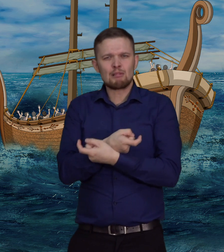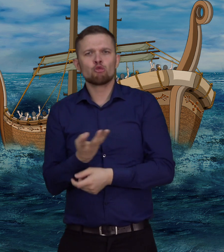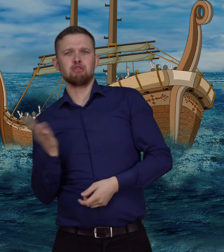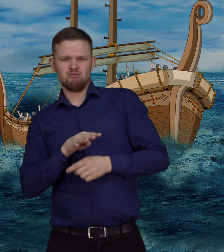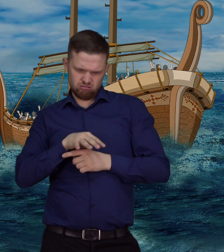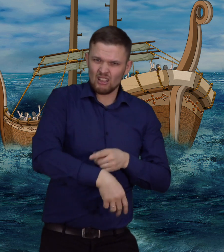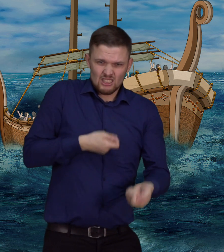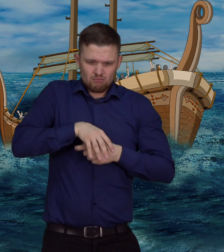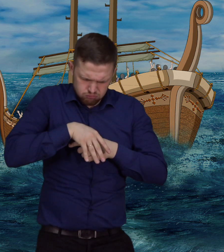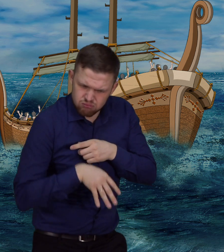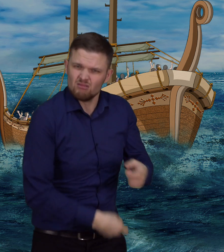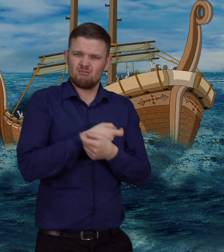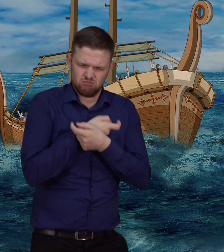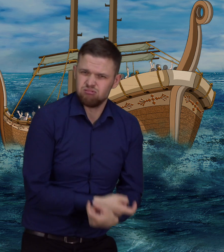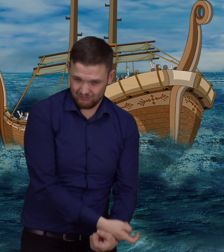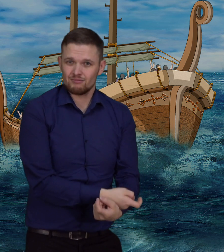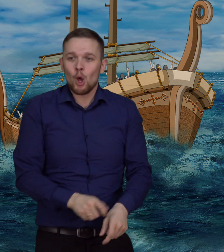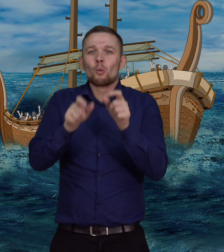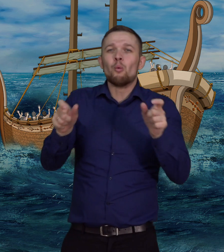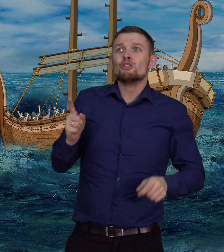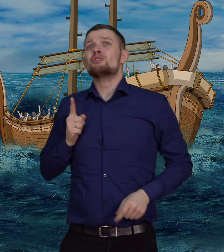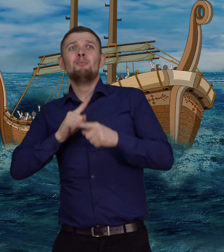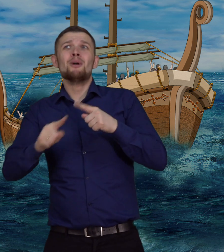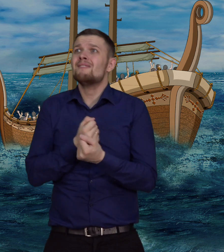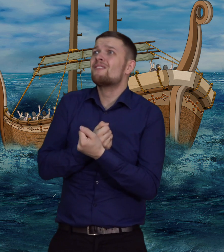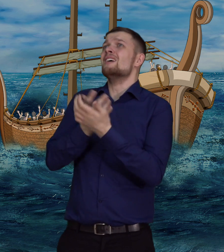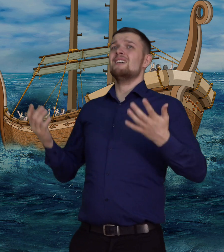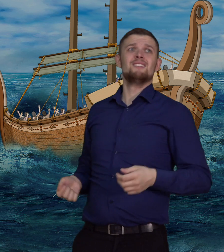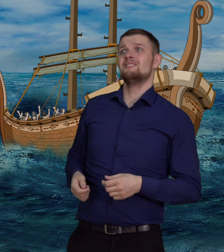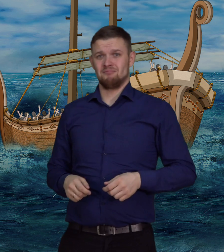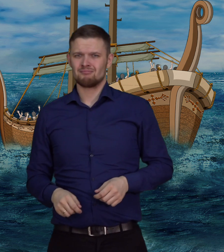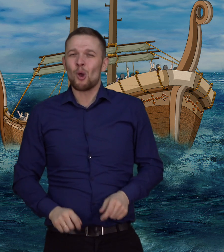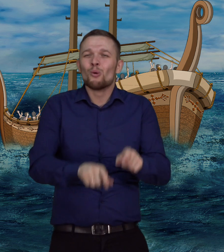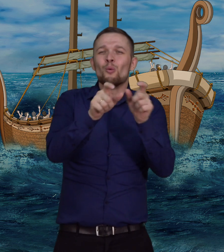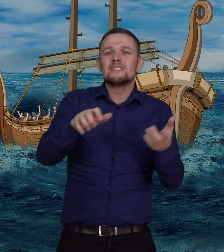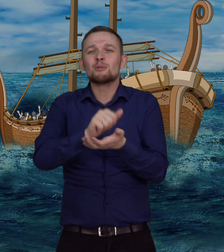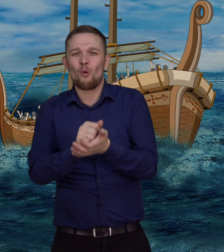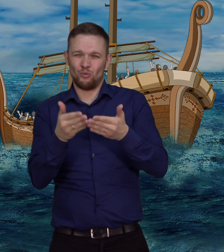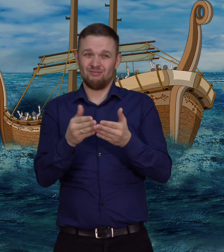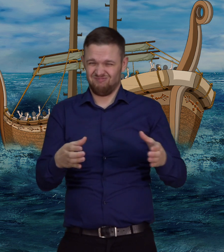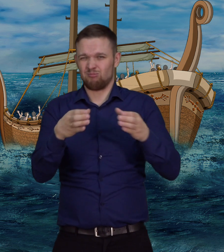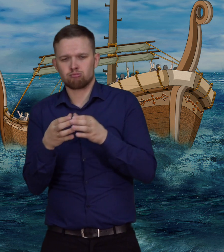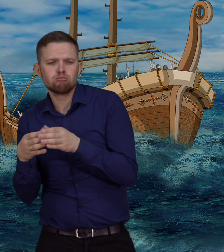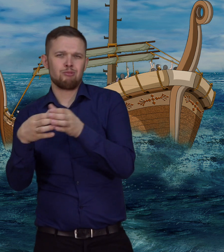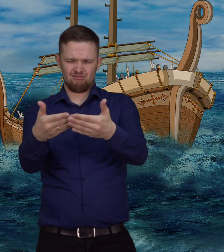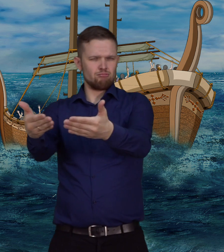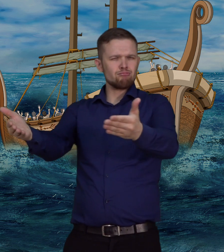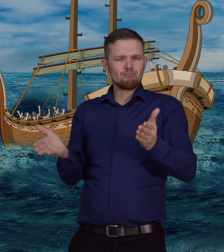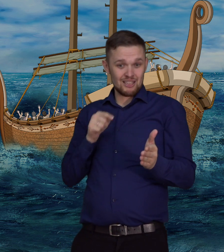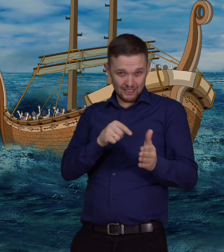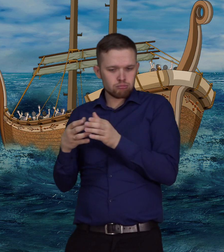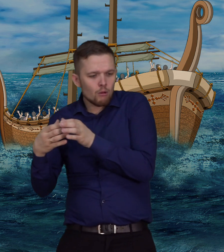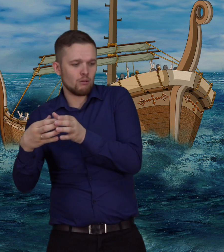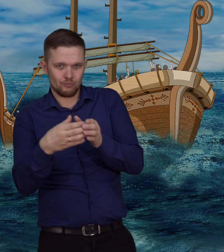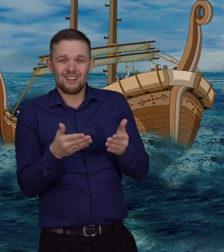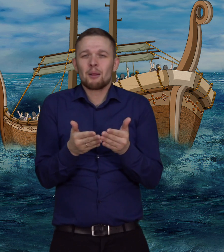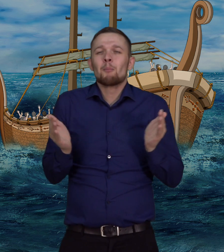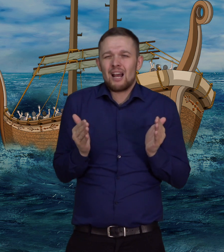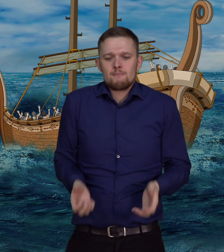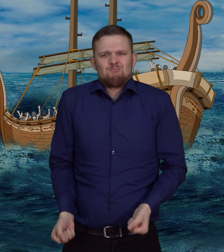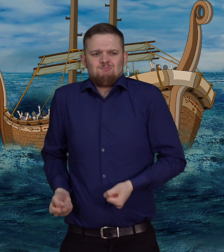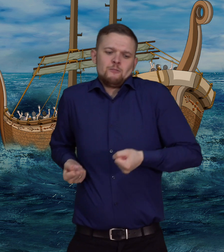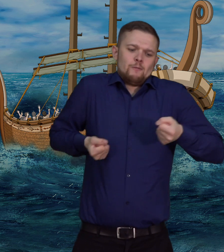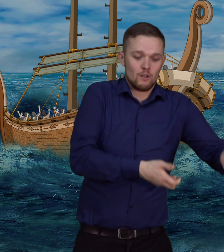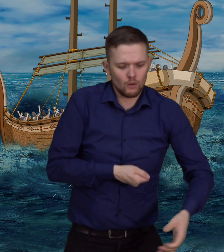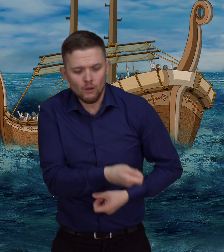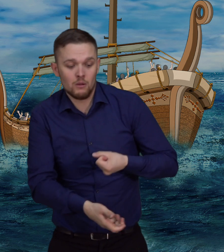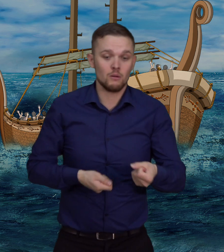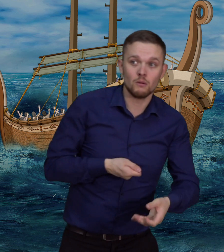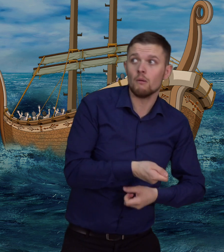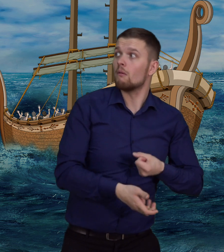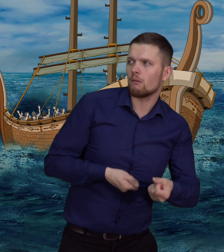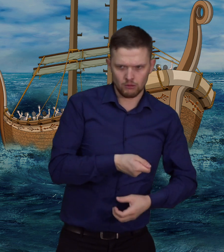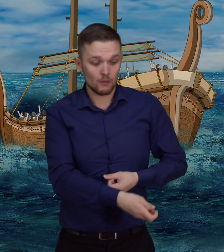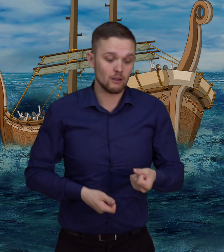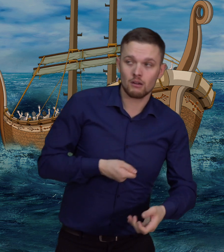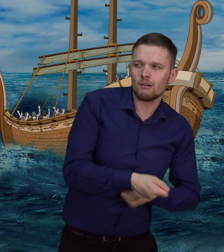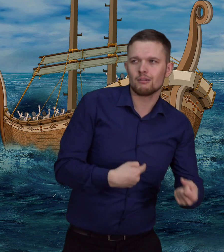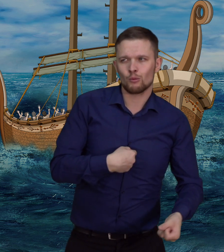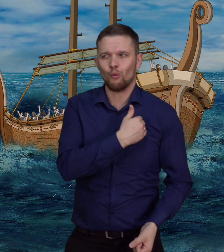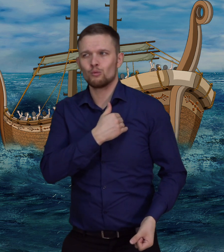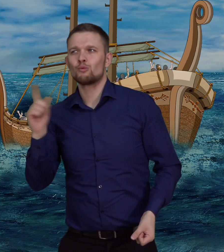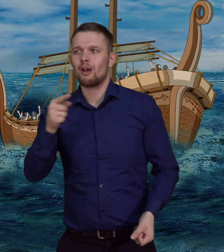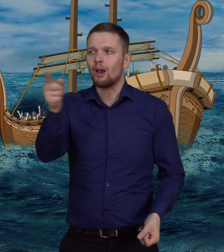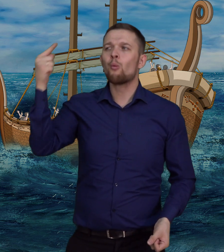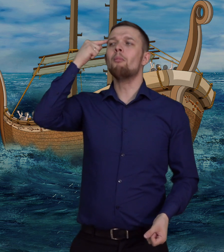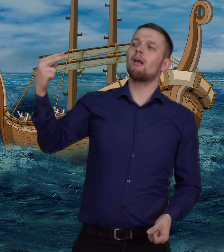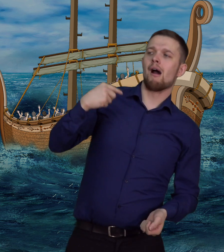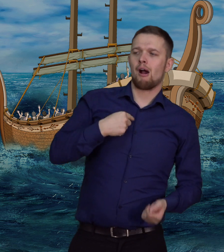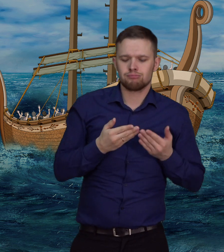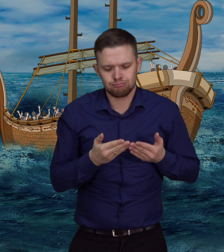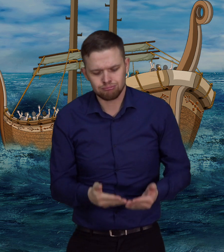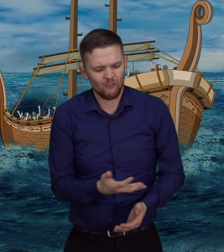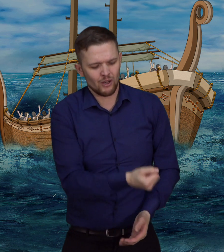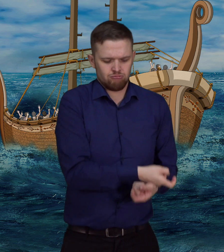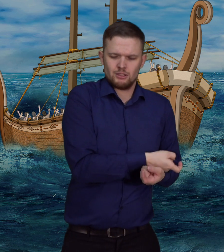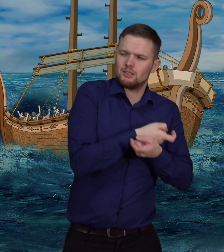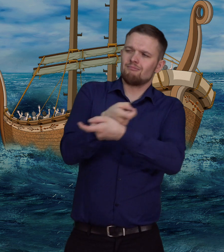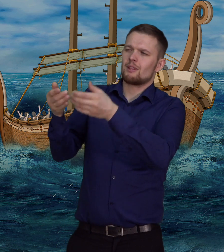Fearing that we would run aground on the rocks, they dropped four anchors from the stern and prayed for daybreak.